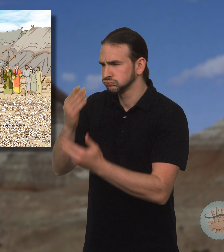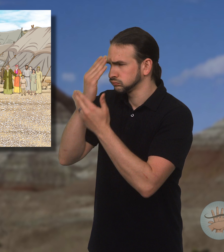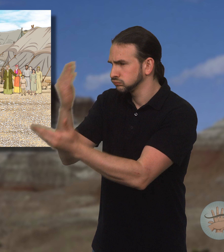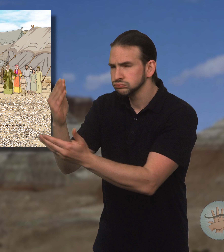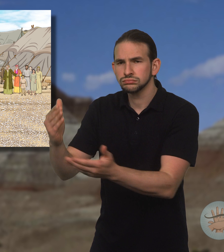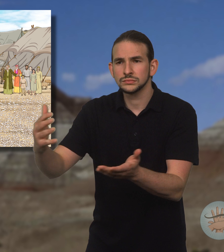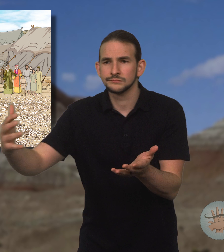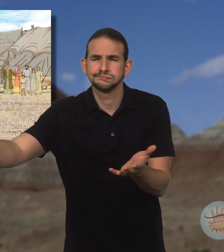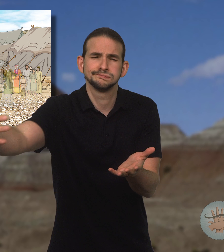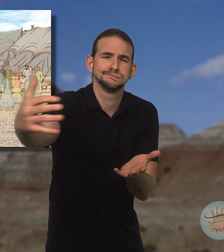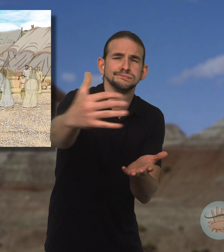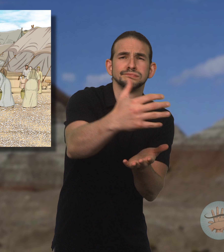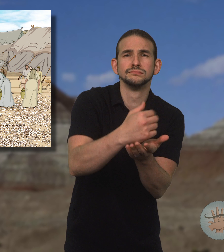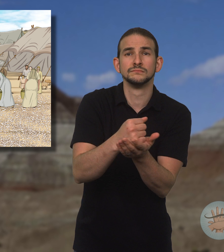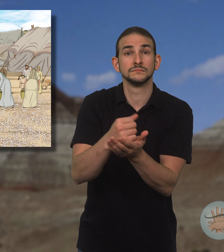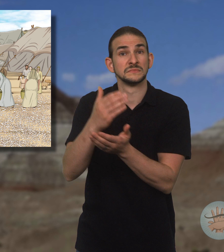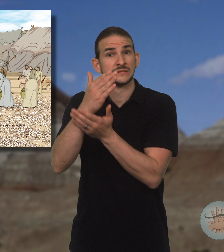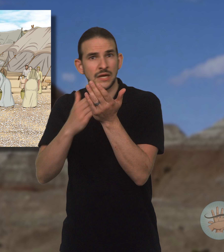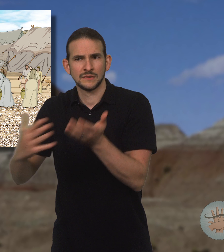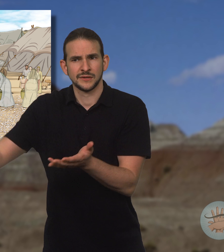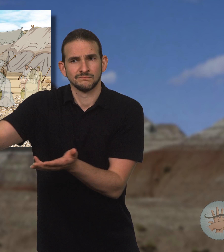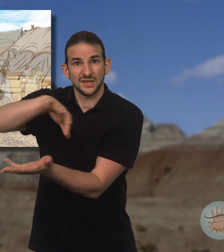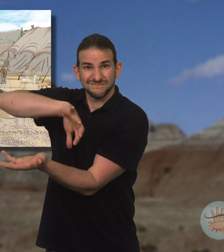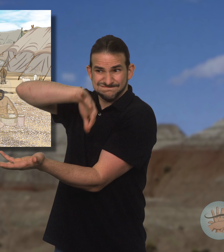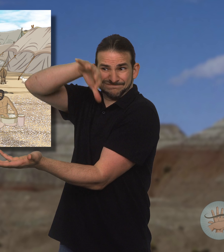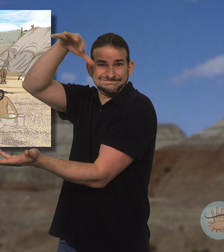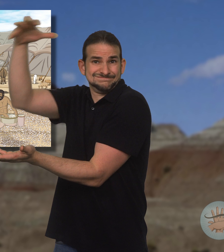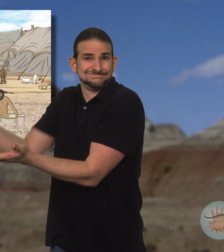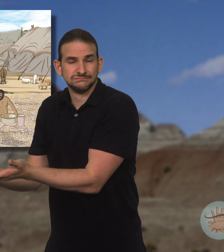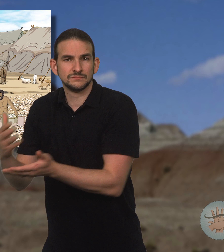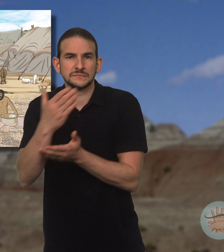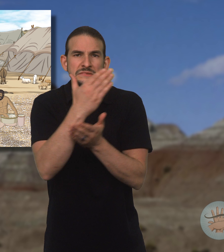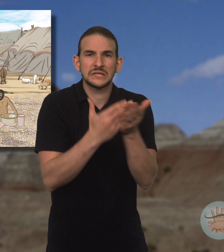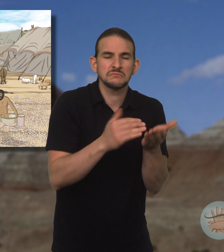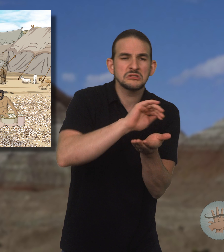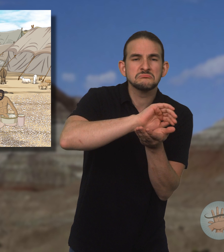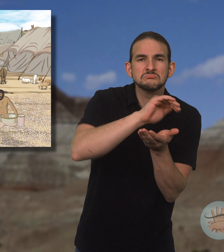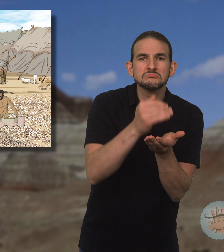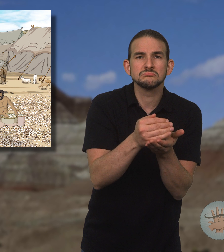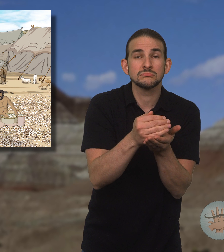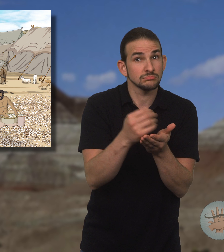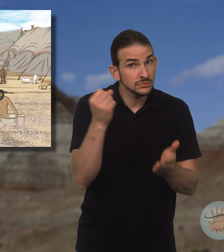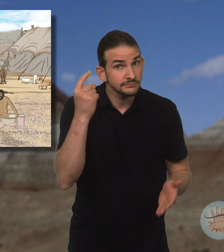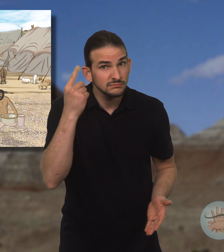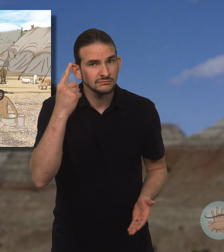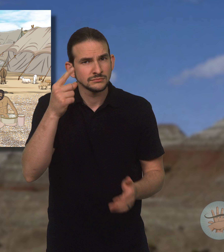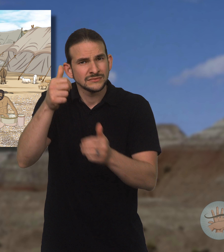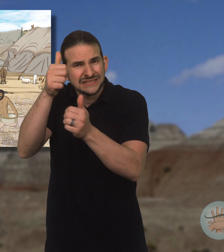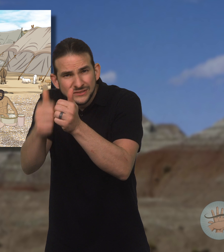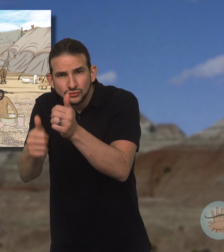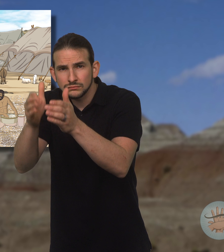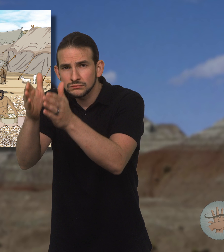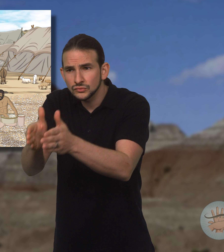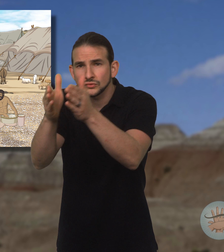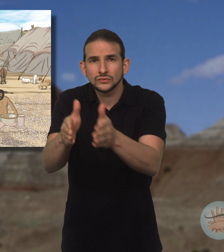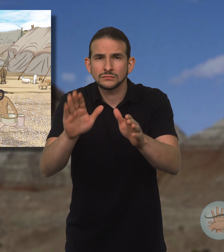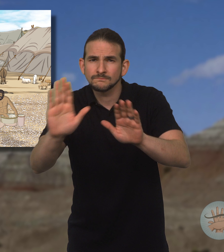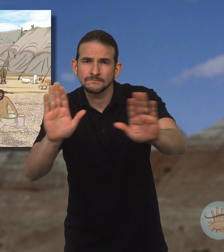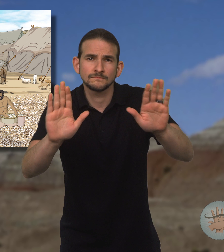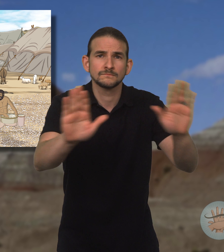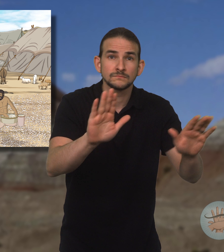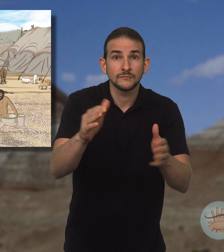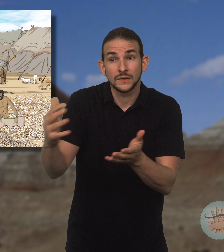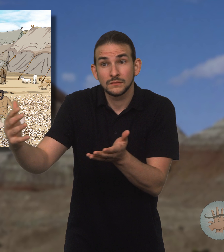Some gathered more, and some less.